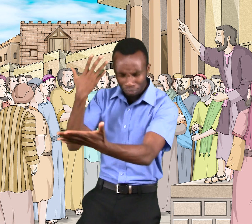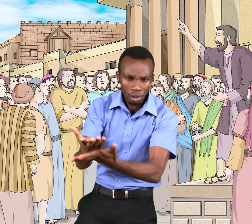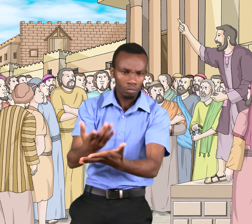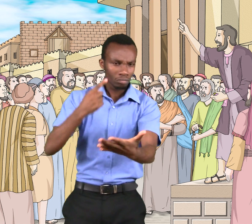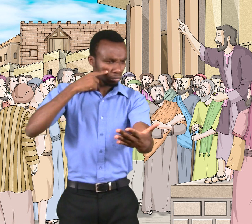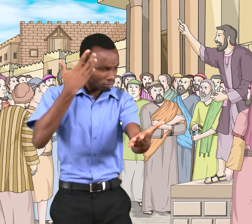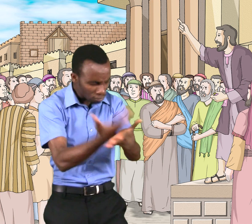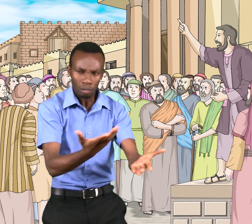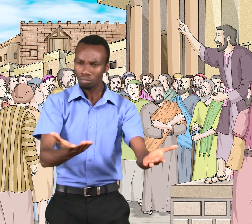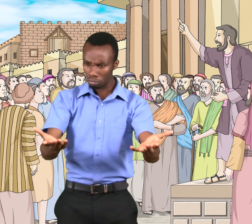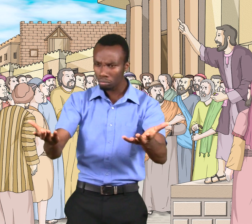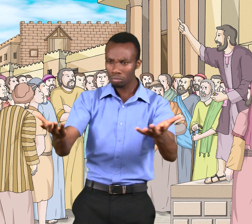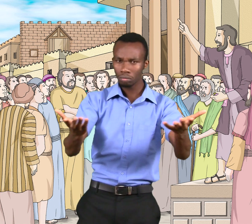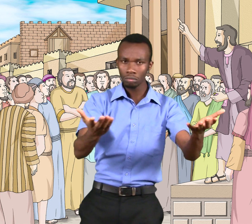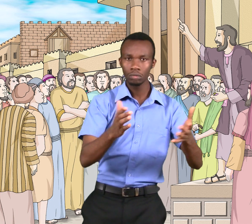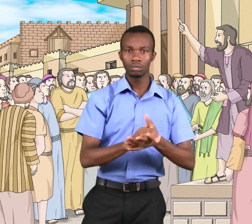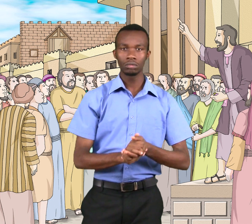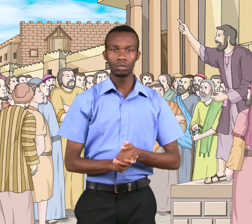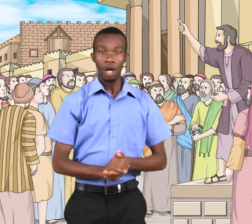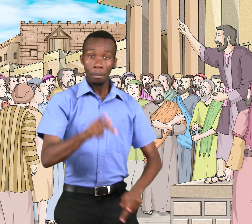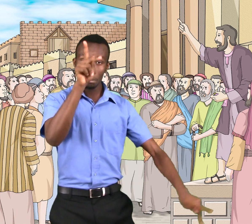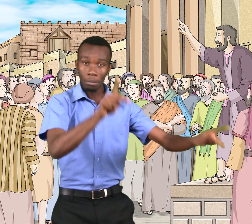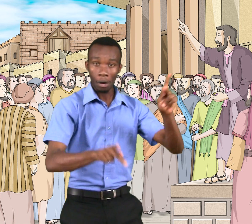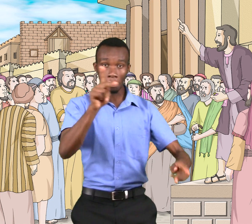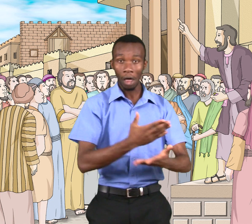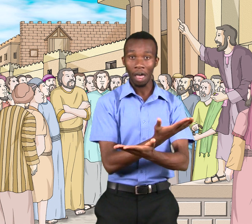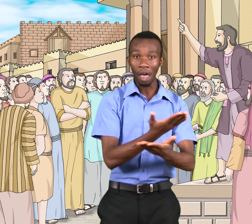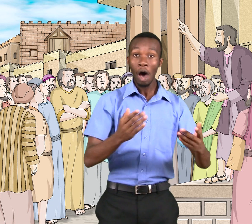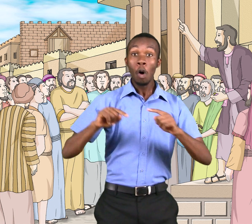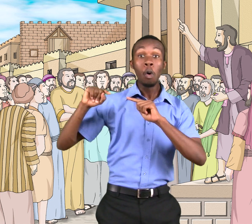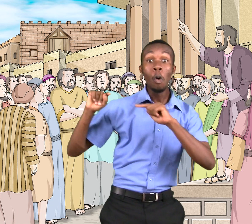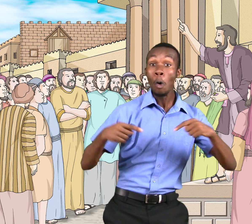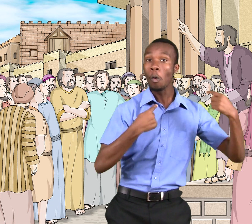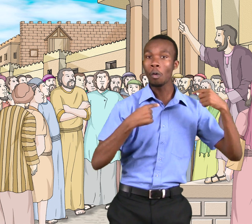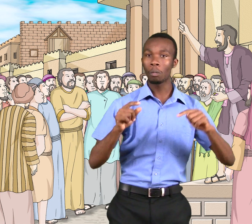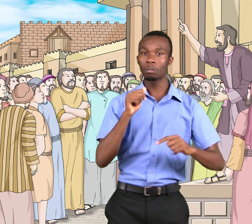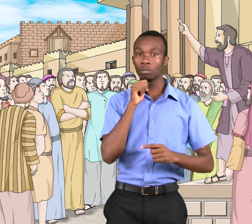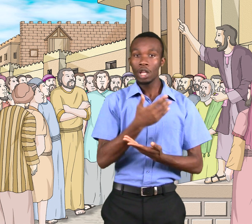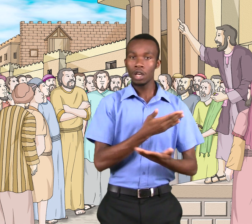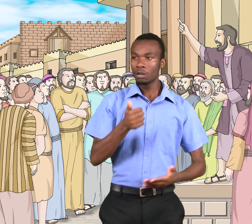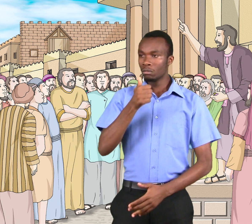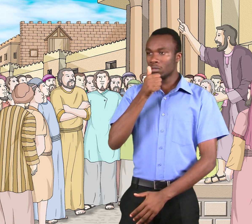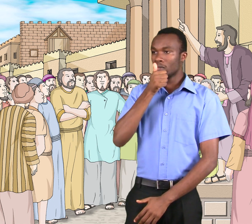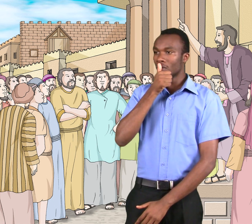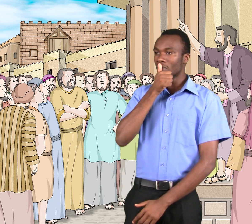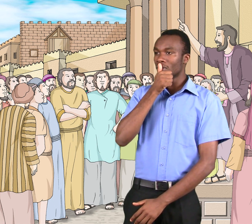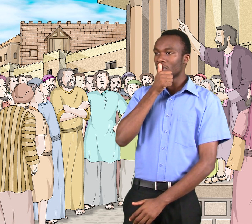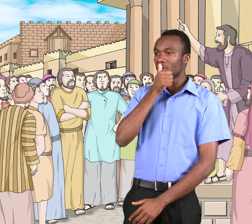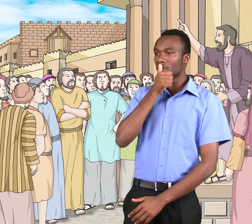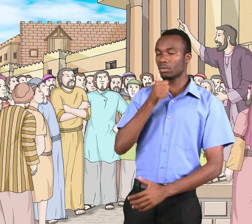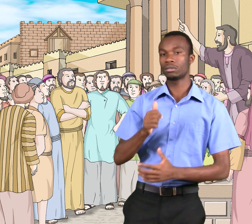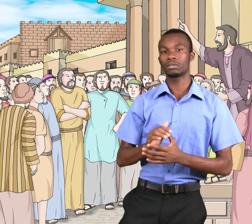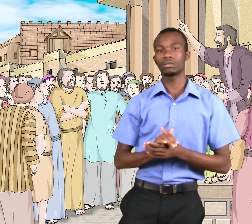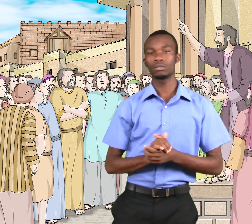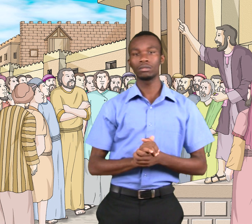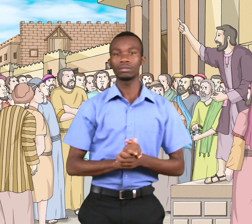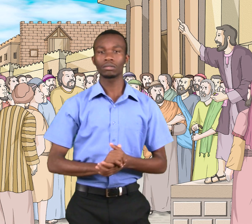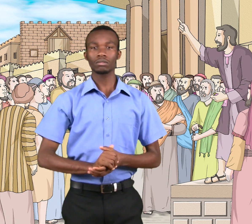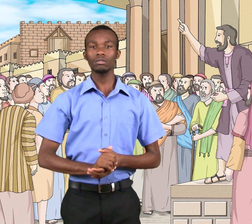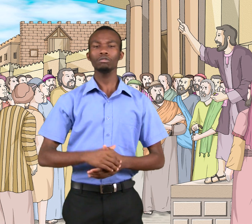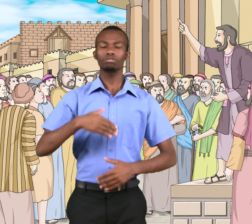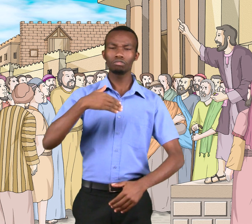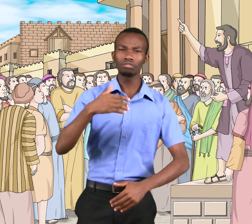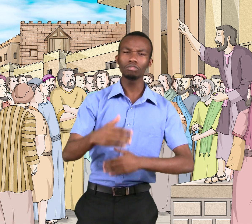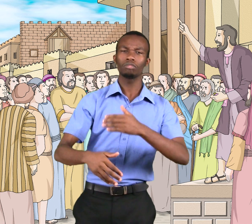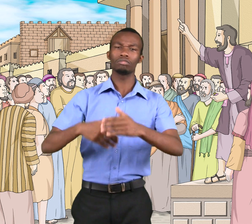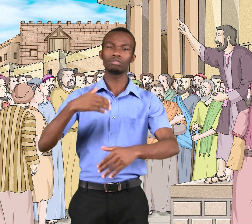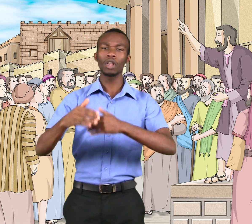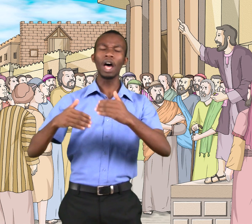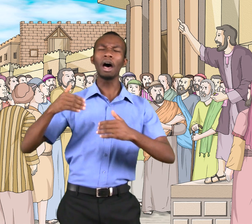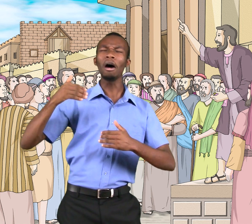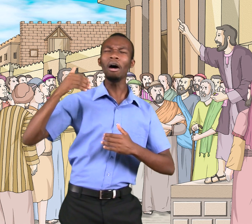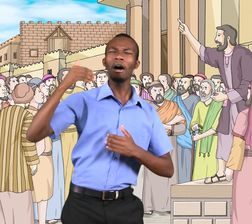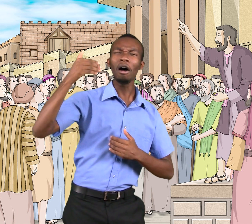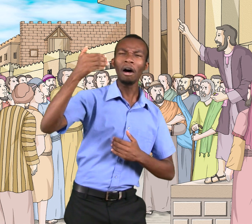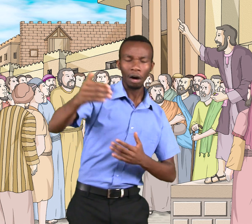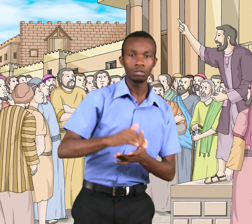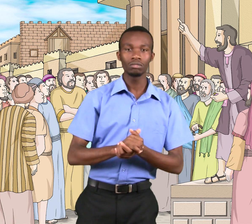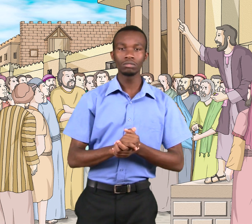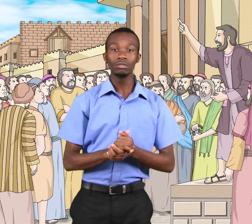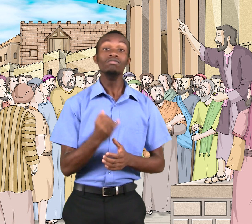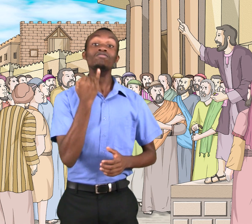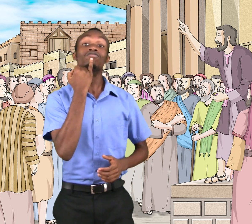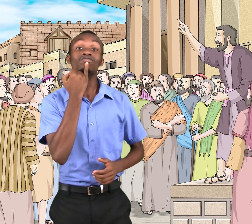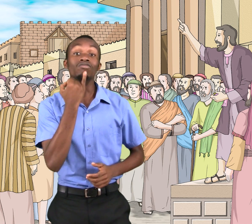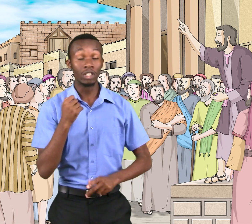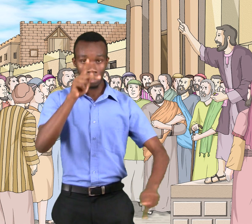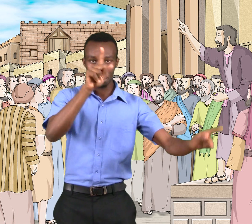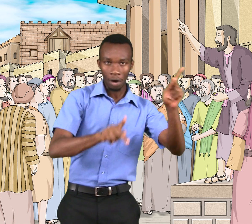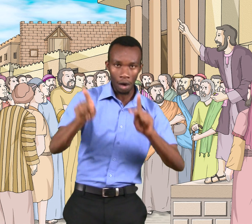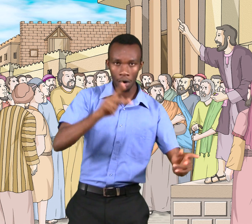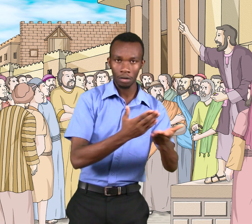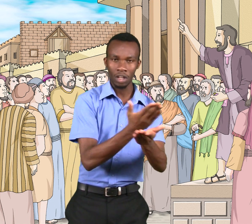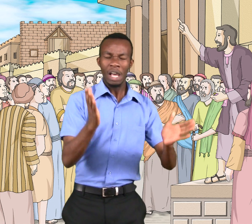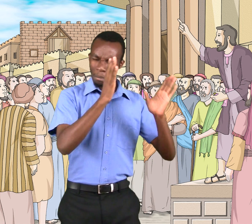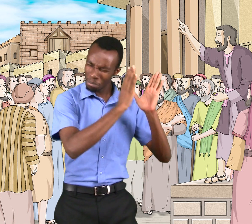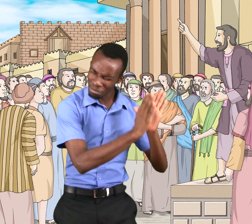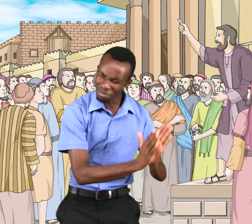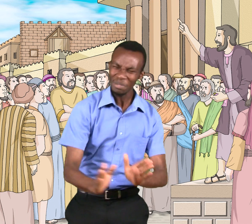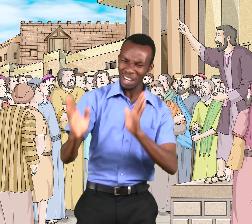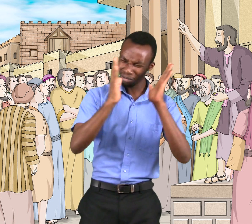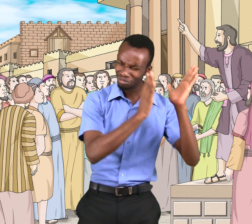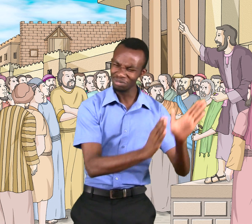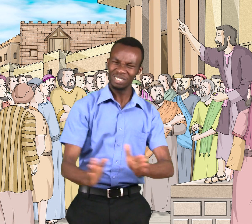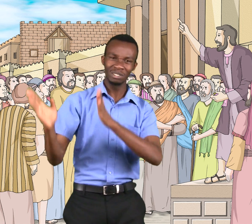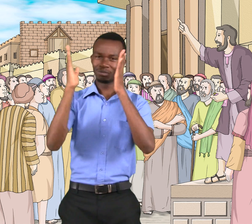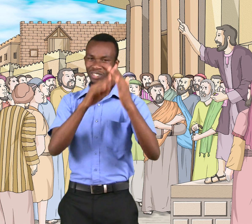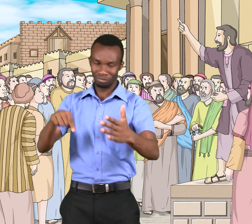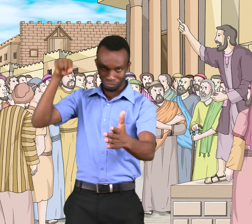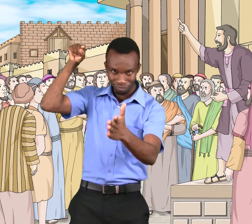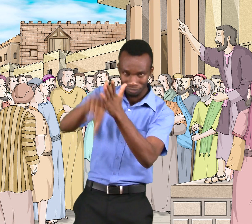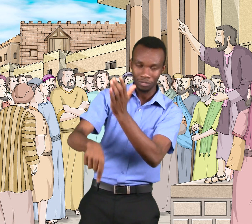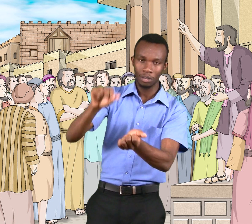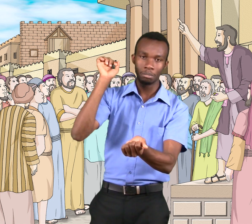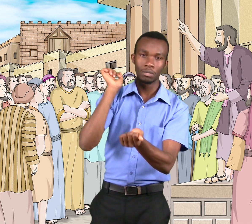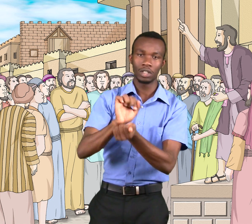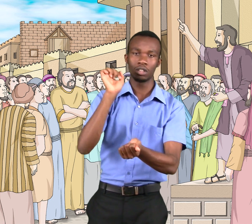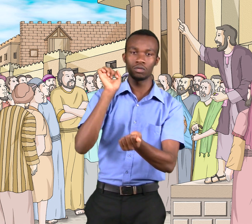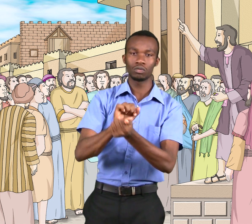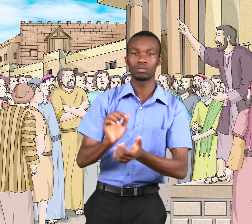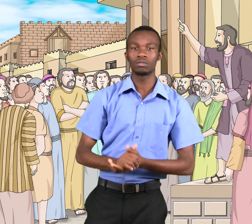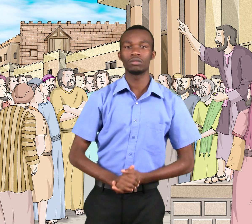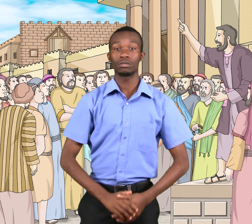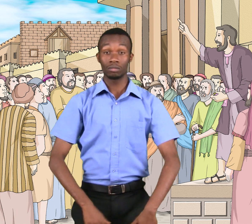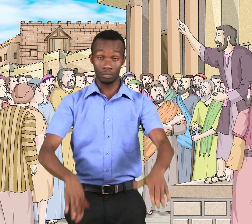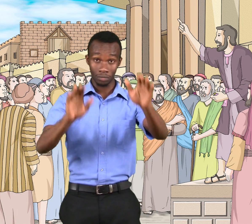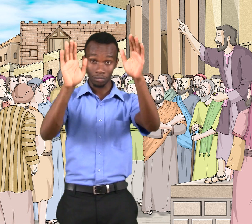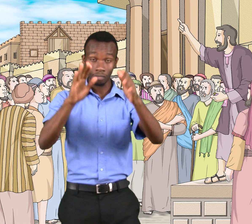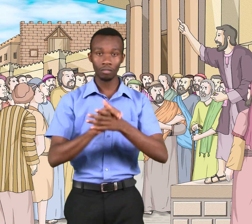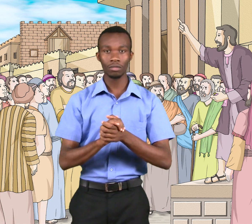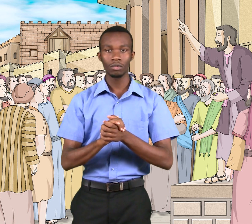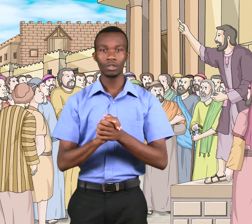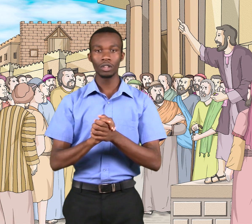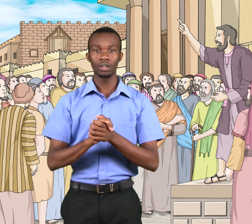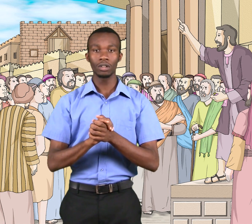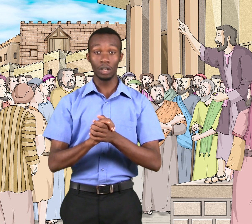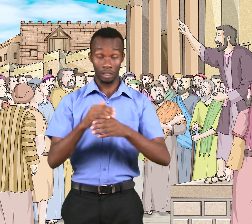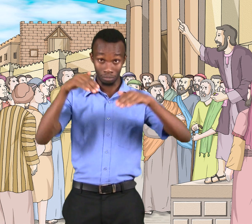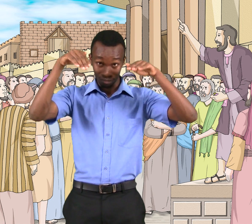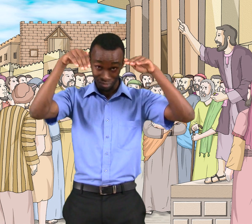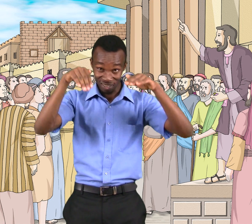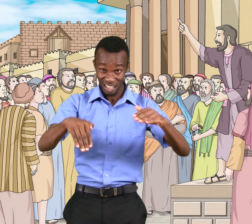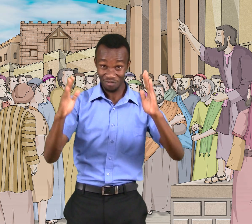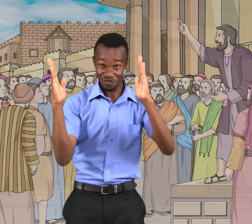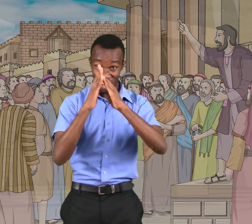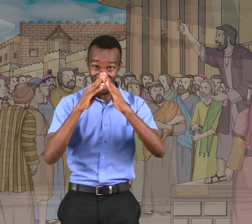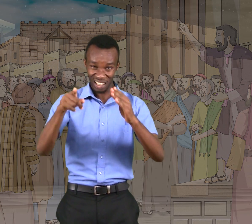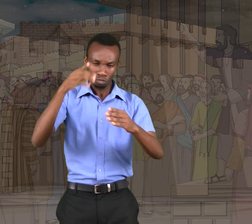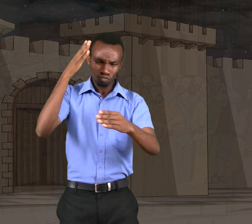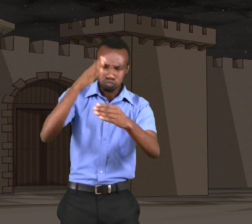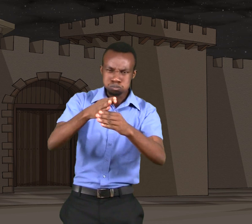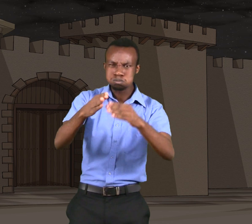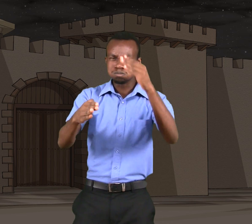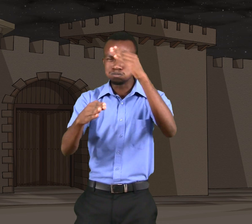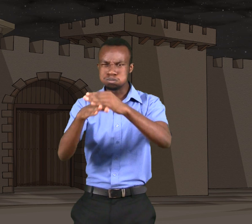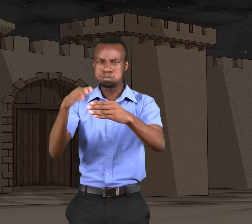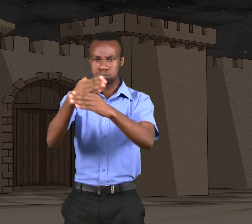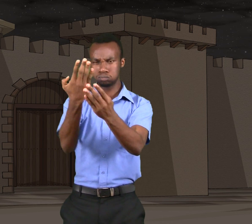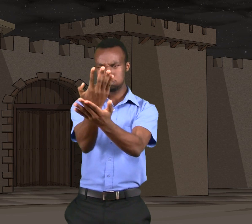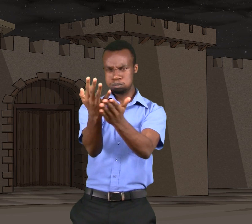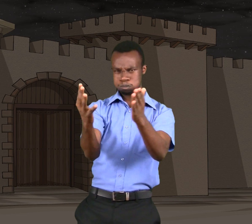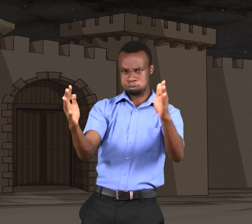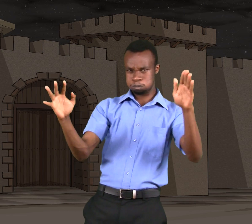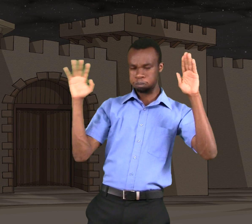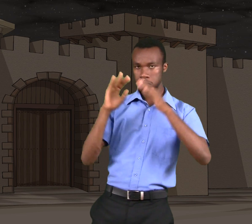After many days had passed, the Jews conspired to kill him, but Saul learned of their plot.